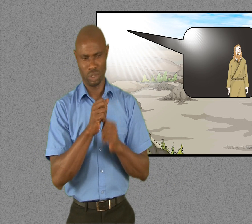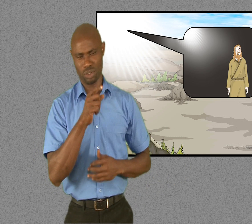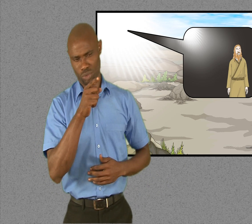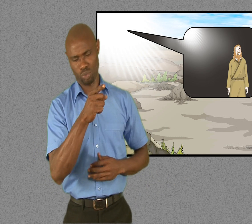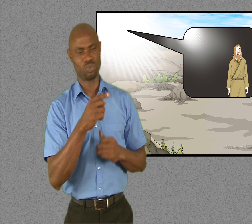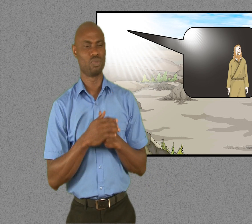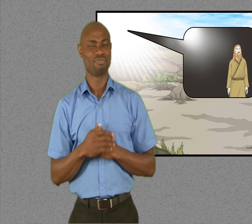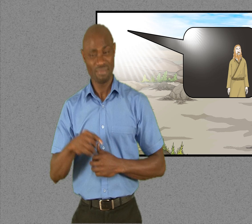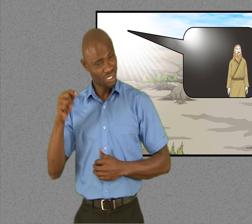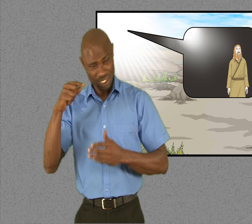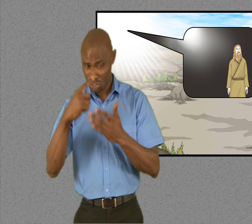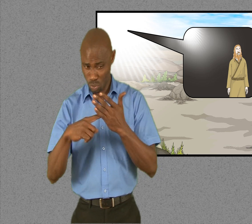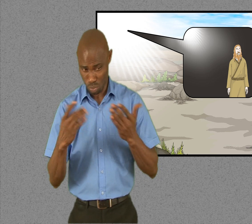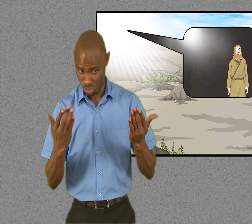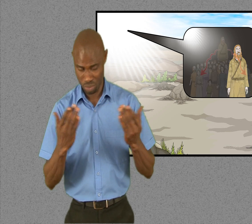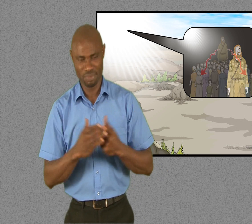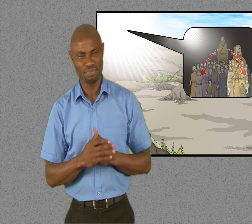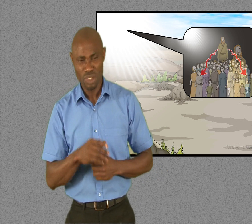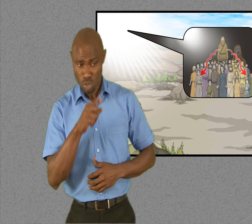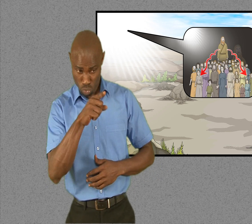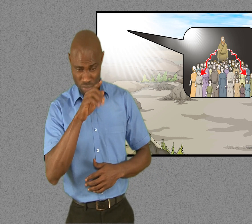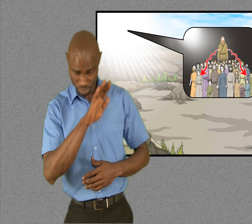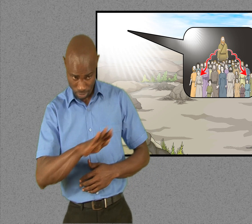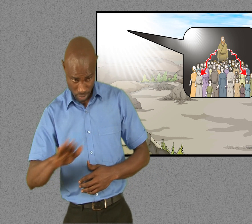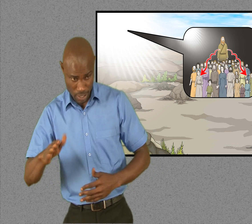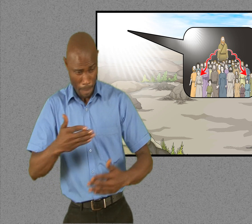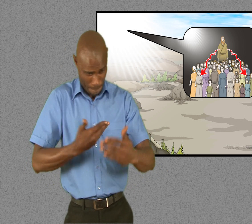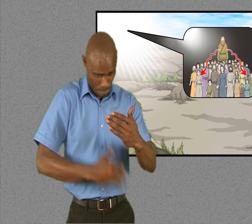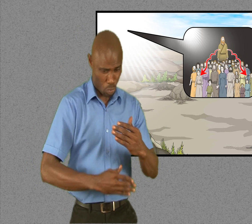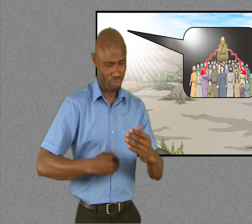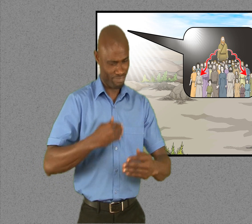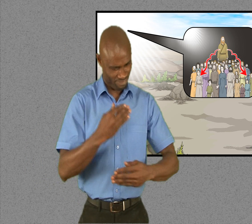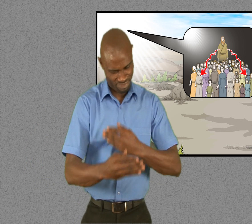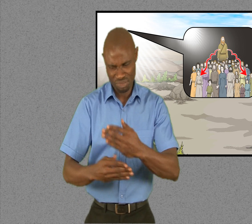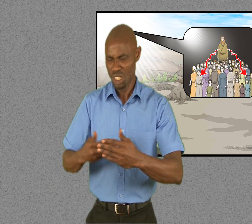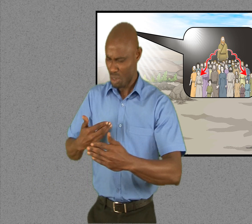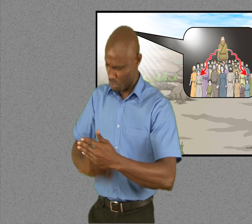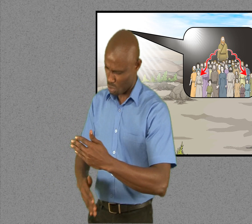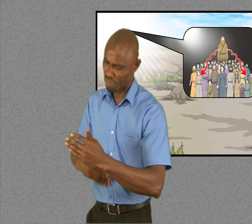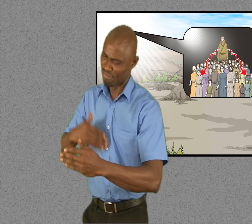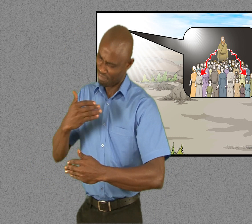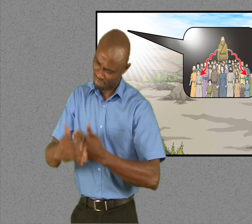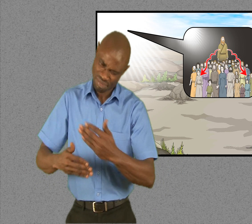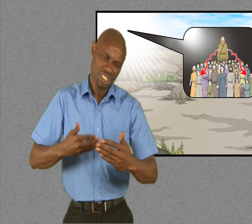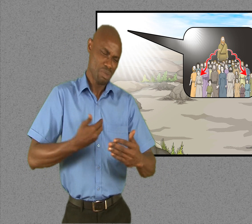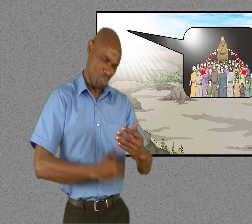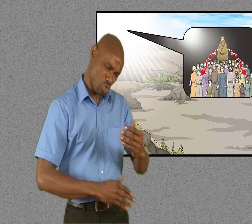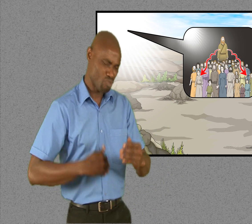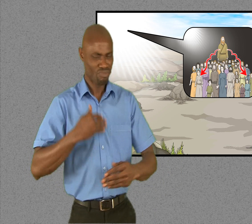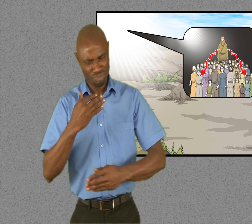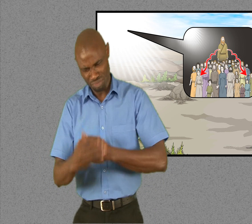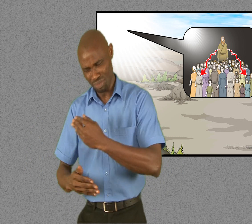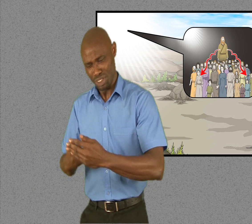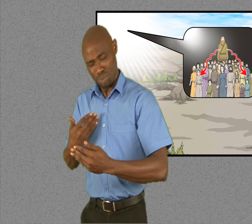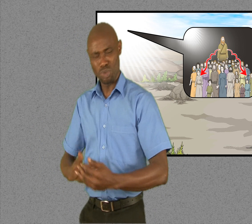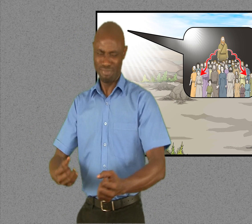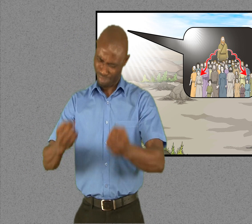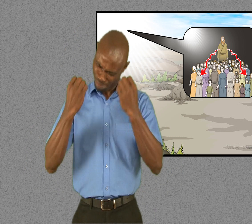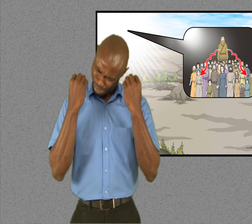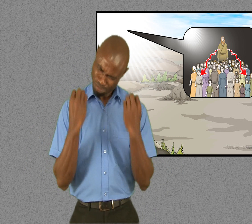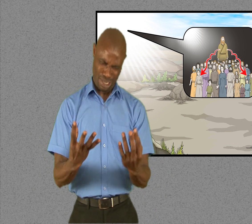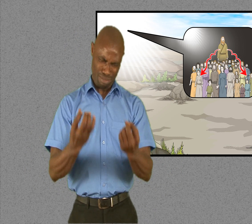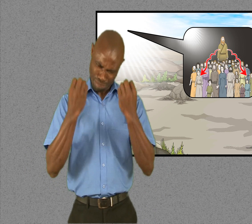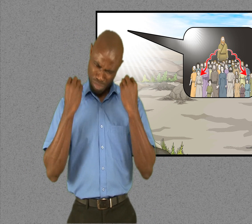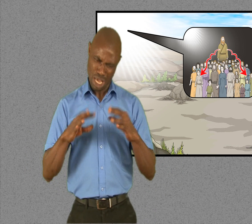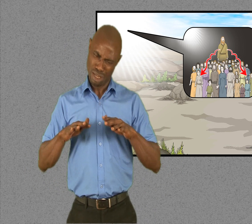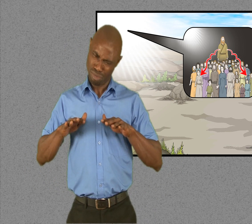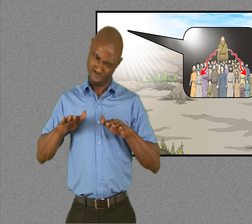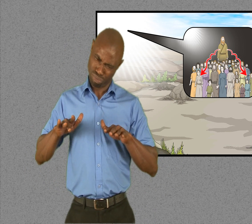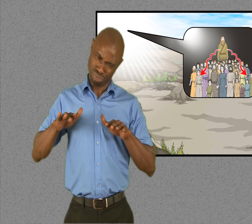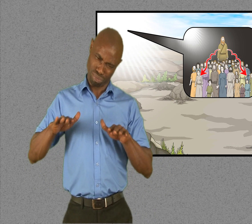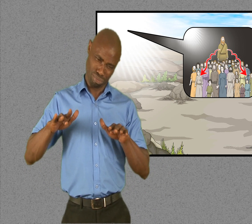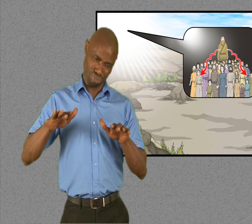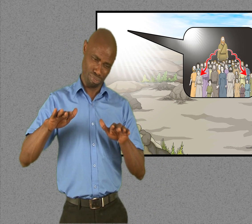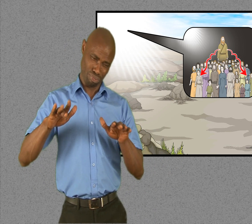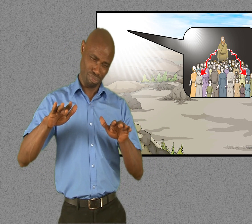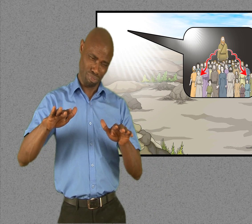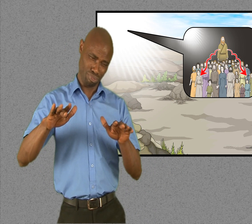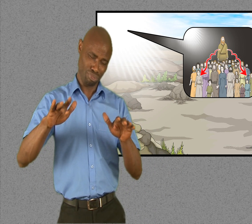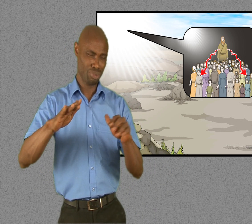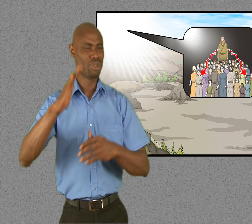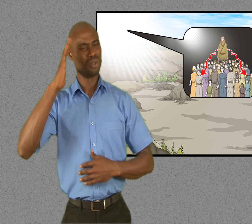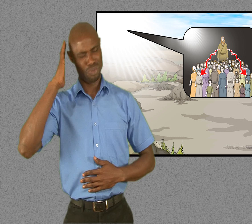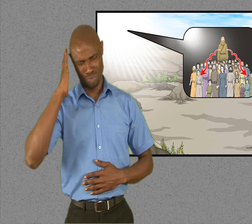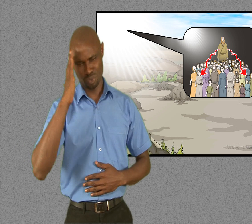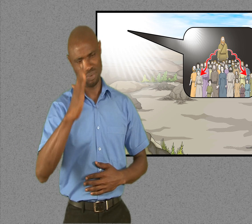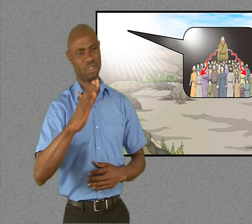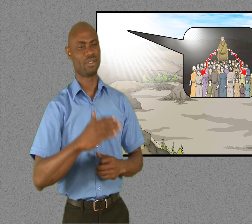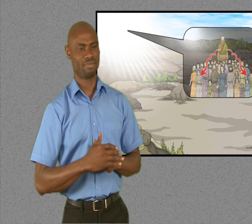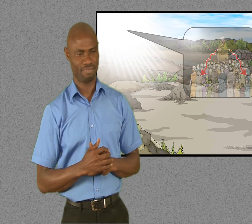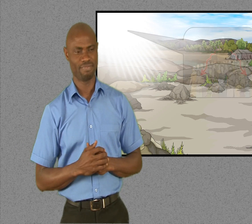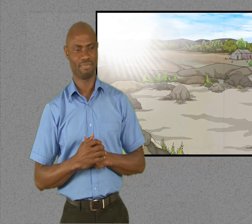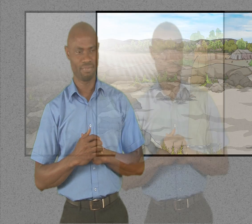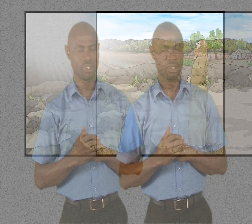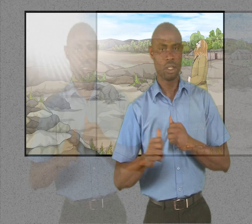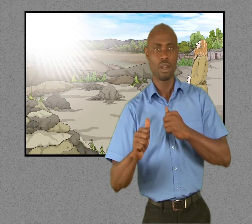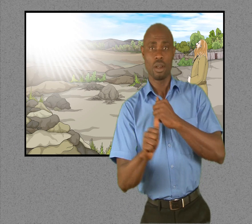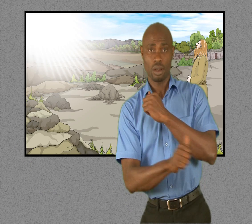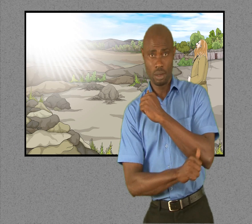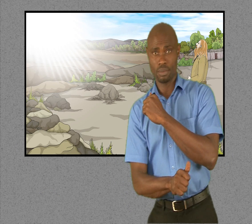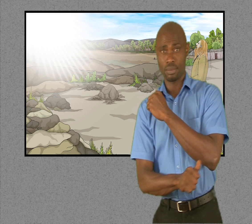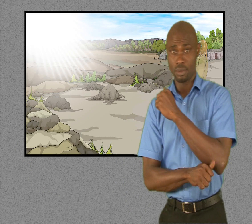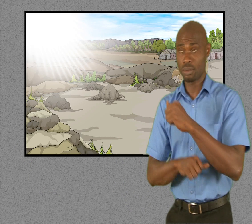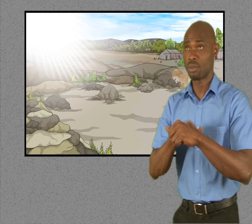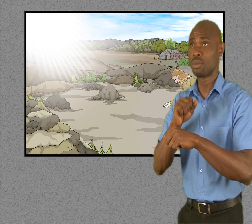I will establish My covenant between Me and you, and I will multiply you exceedingly.”